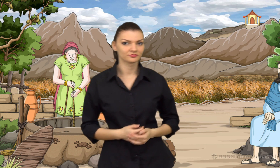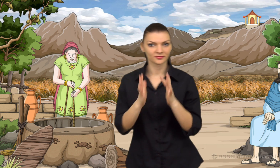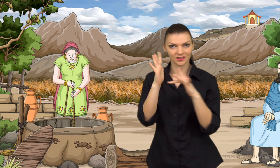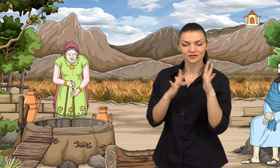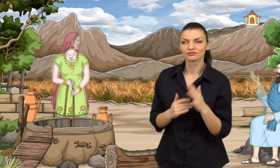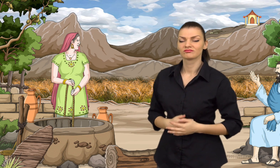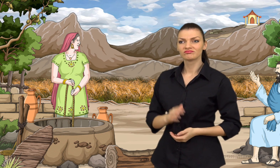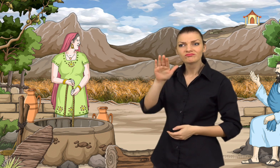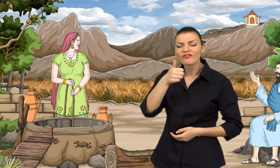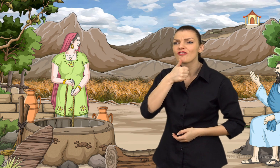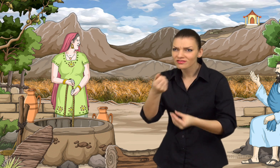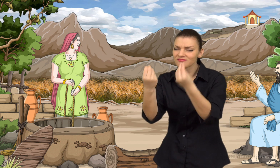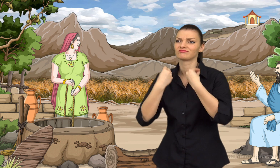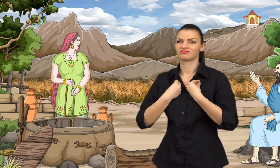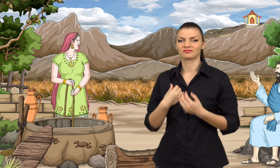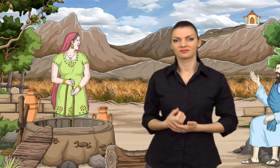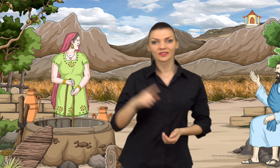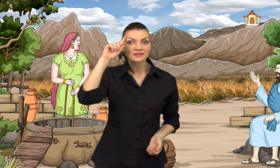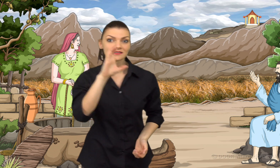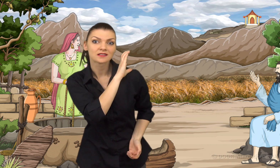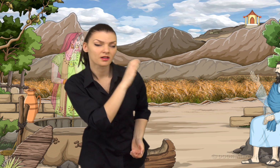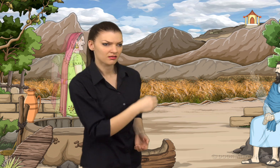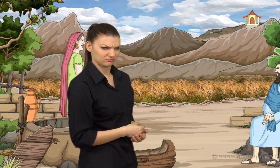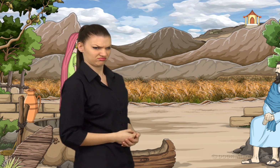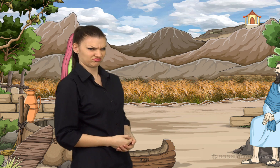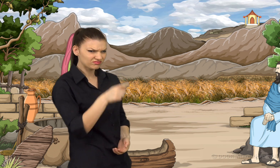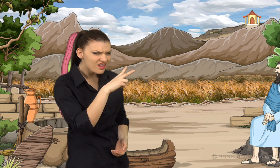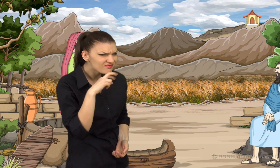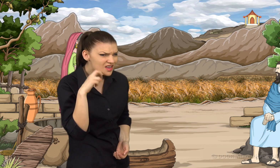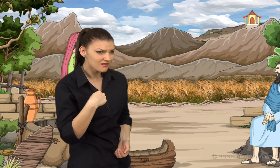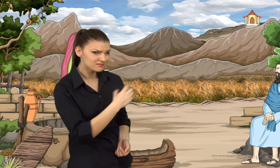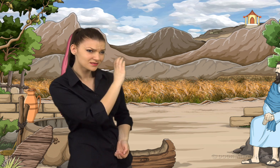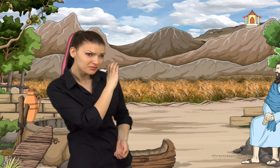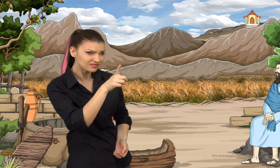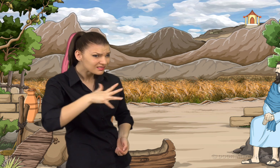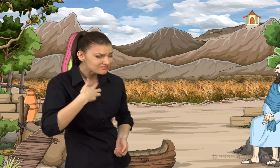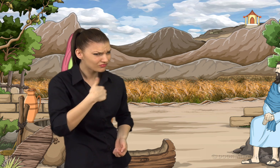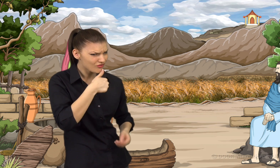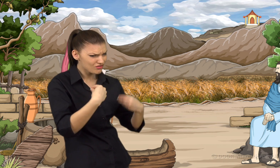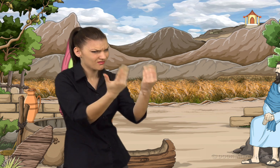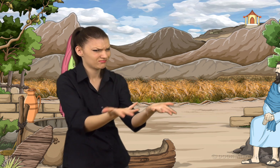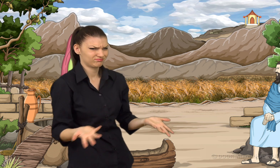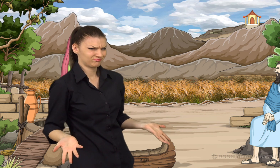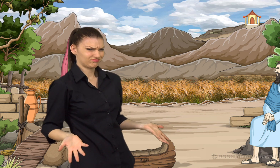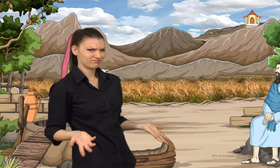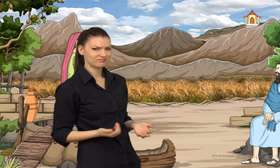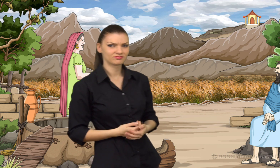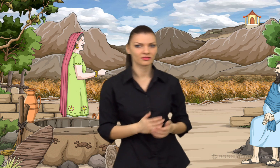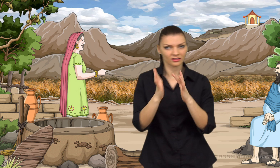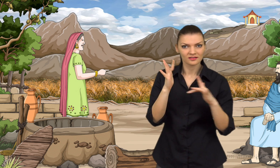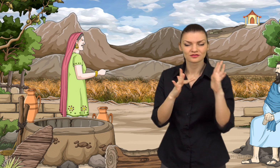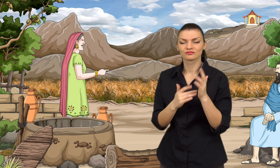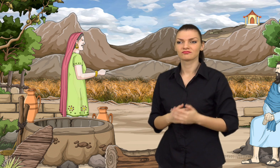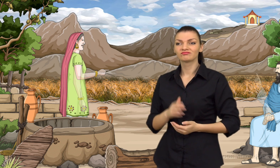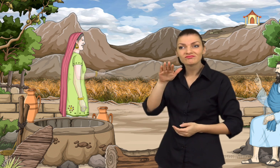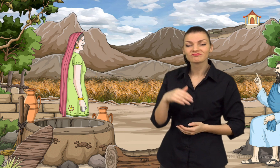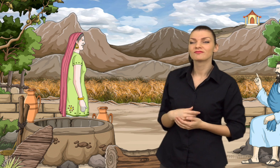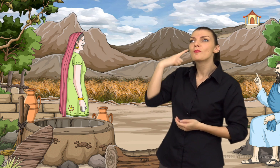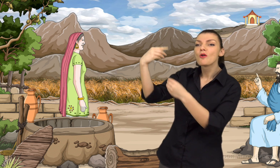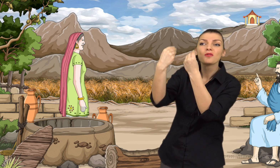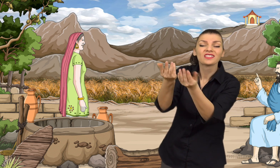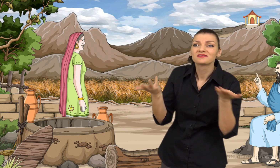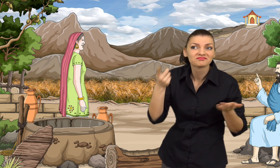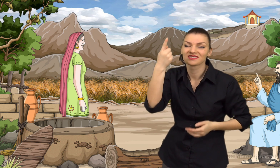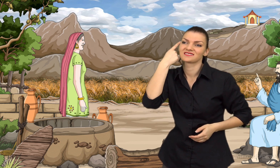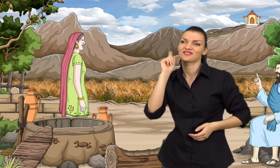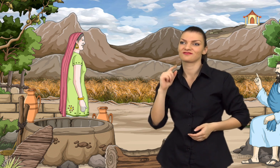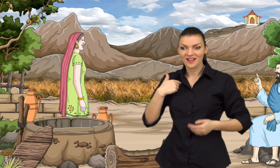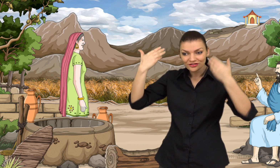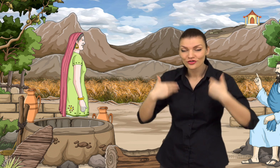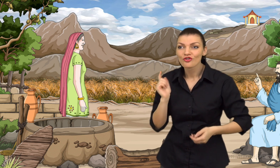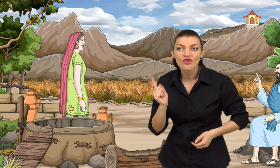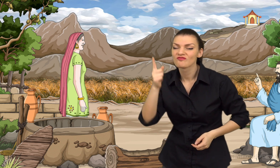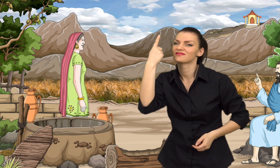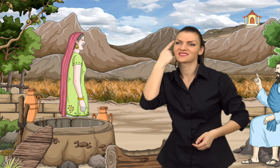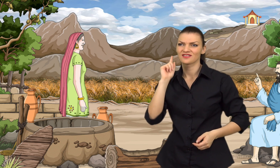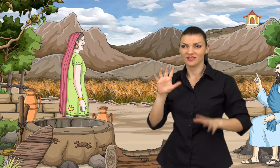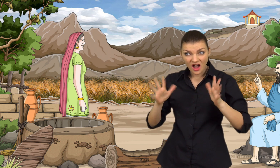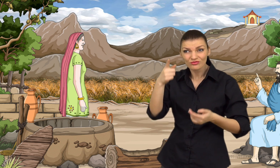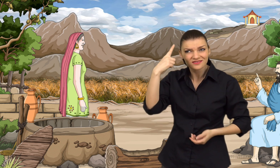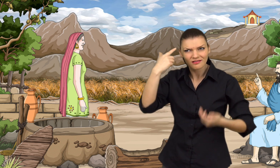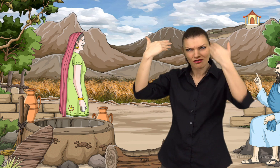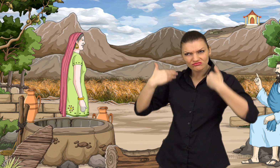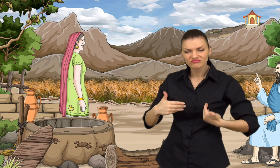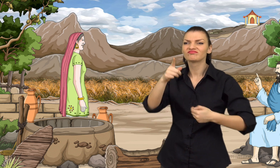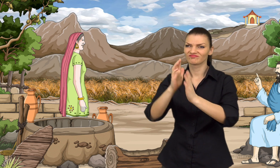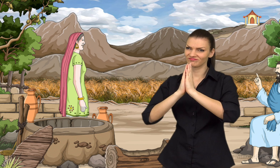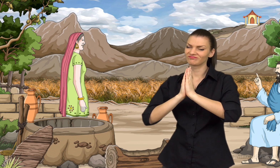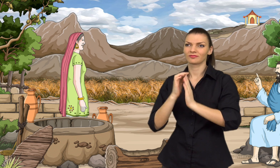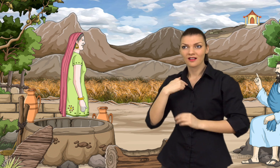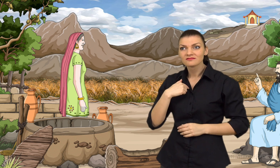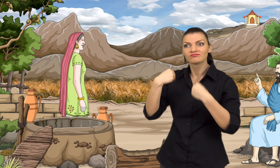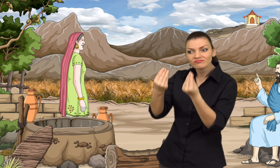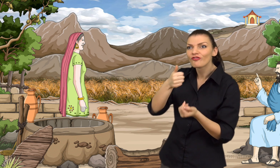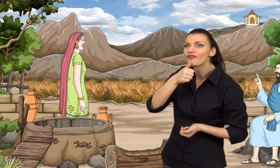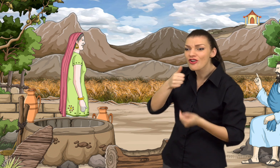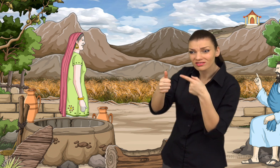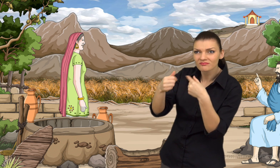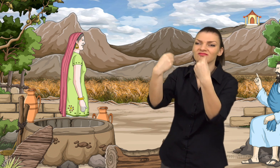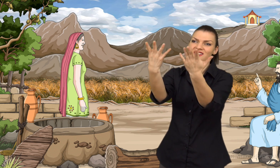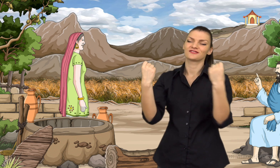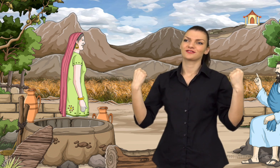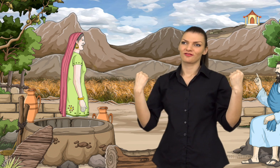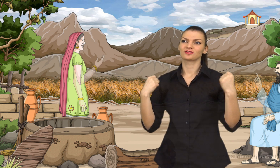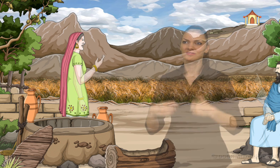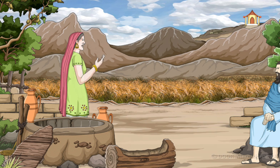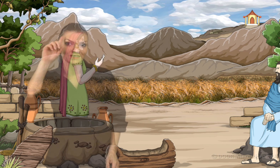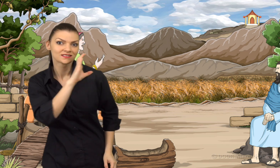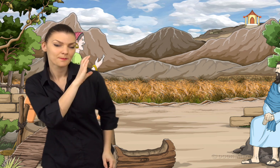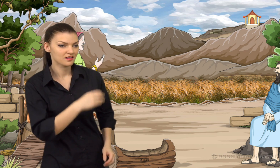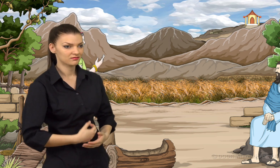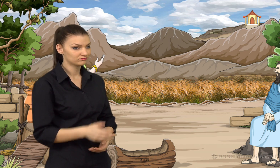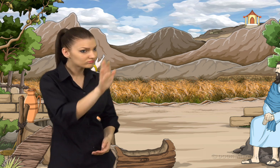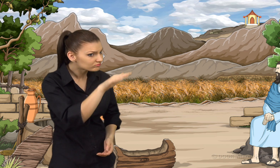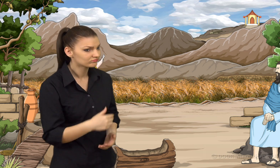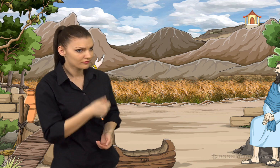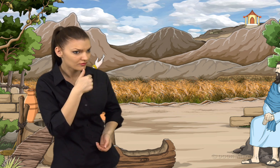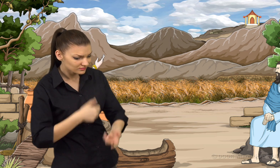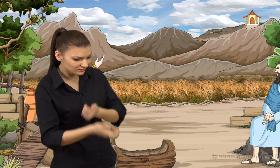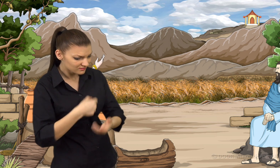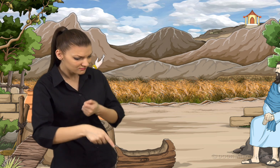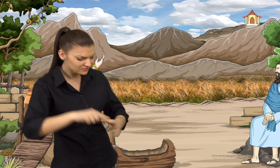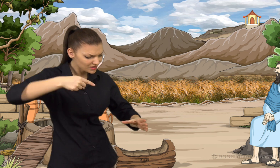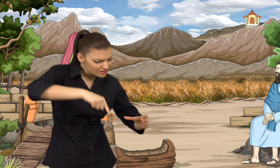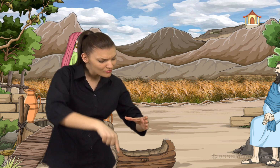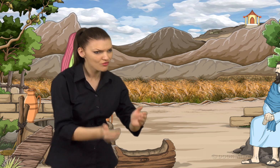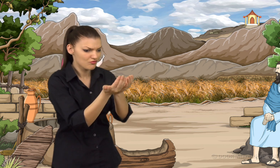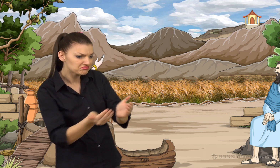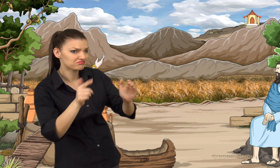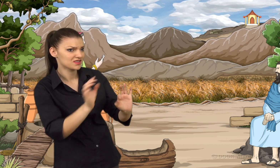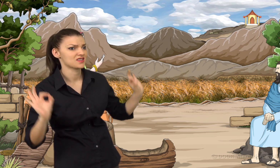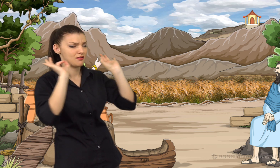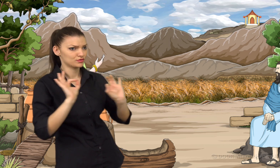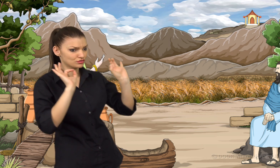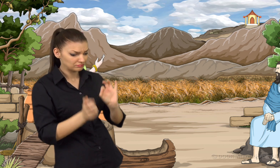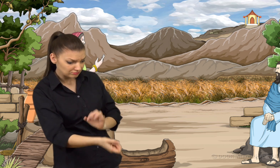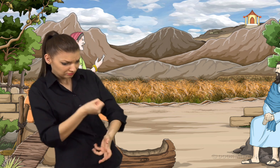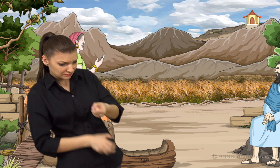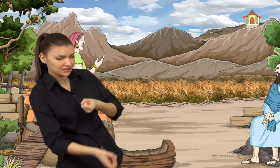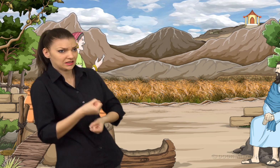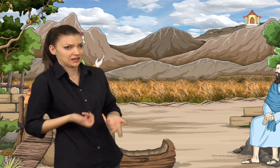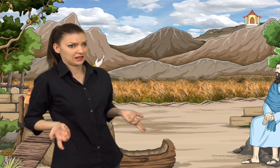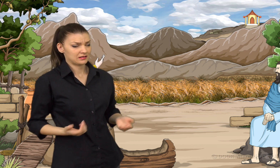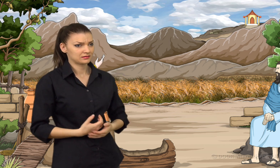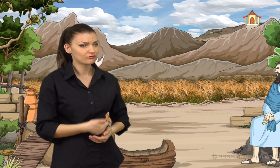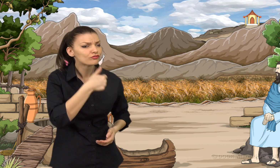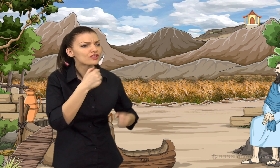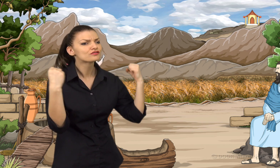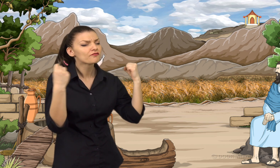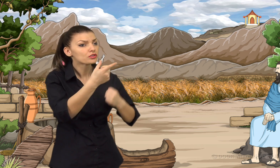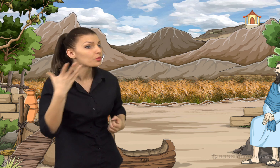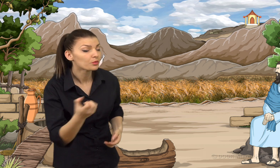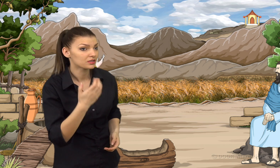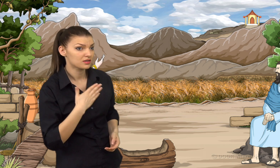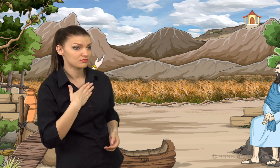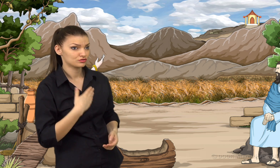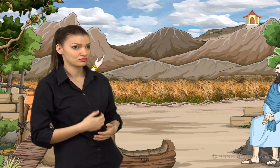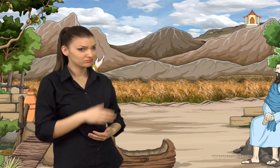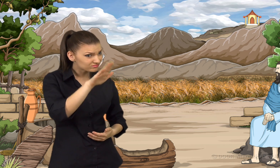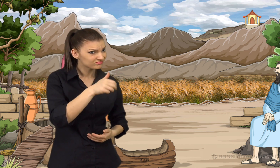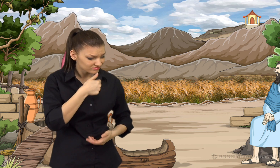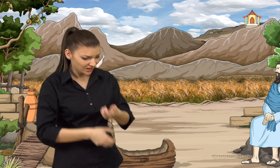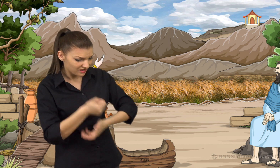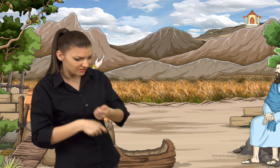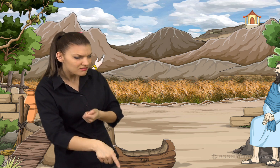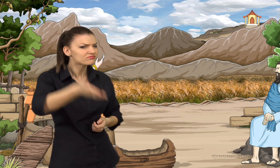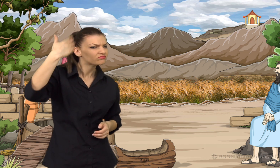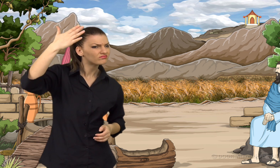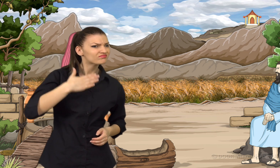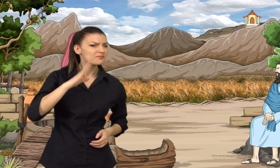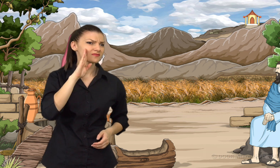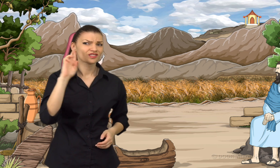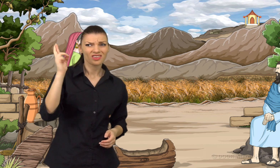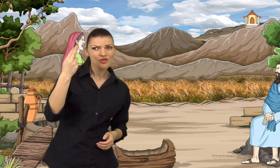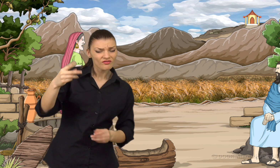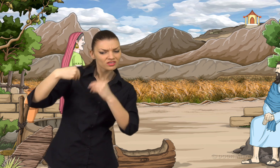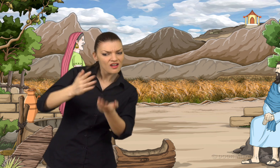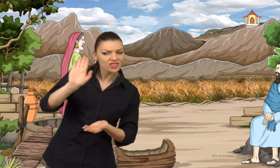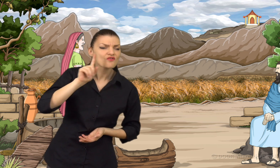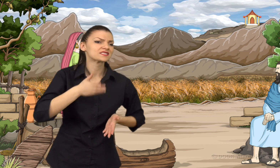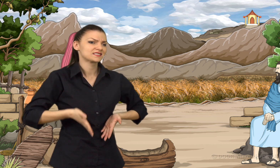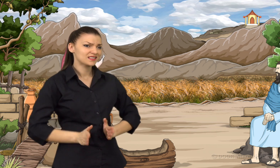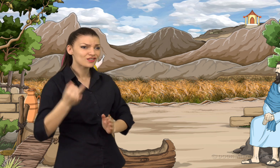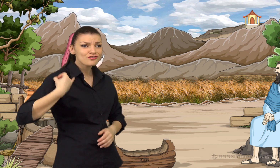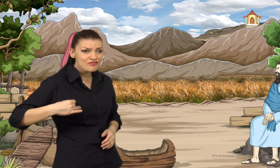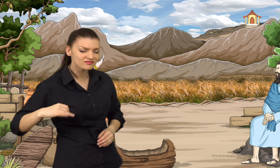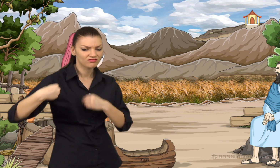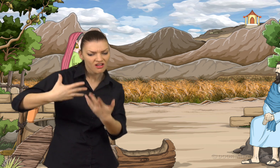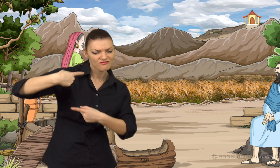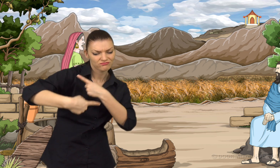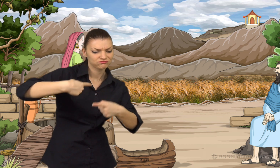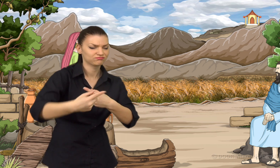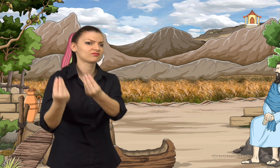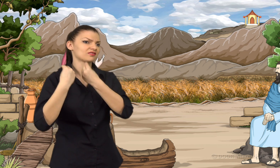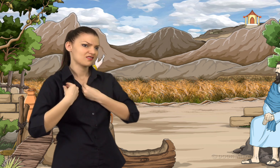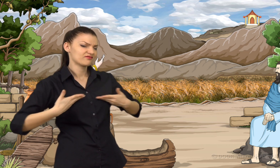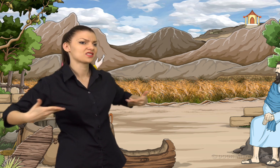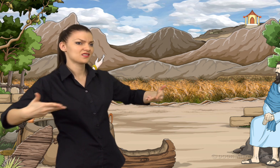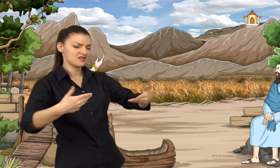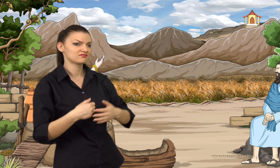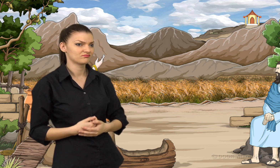(For Jews do not associate with Samaritans.) Jesus answered, “If you knew the gift of God and who is asking you for a drink, you would have asked Him, and He would have given you living water.” “Sir,” the woman replied, “You have nothing to draw with and the well is deep. Where then will You get this living water?